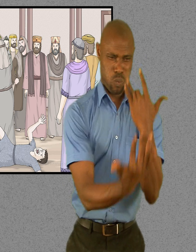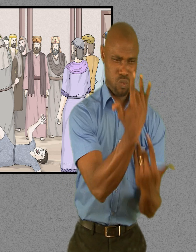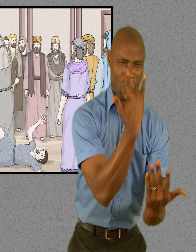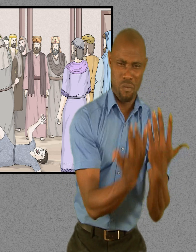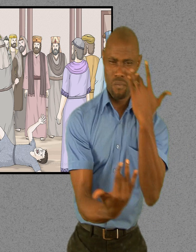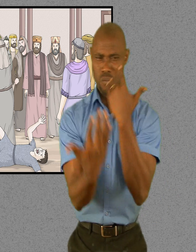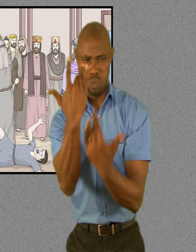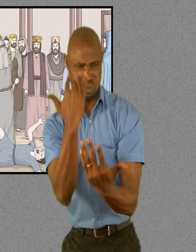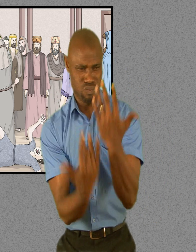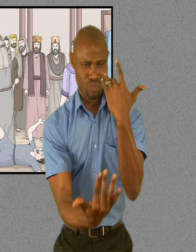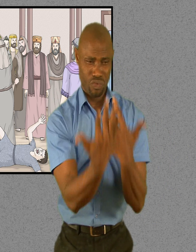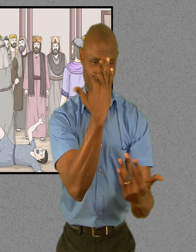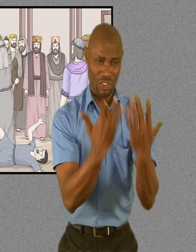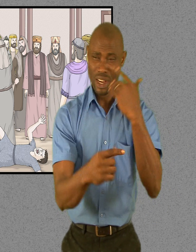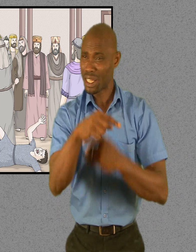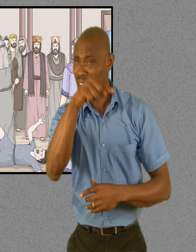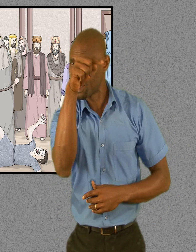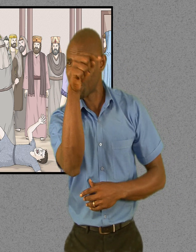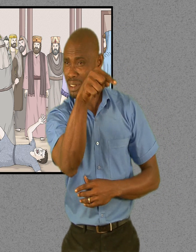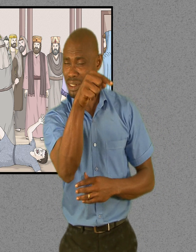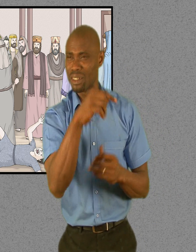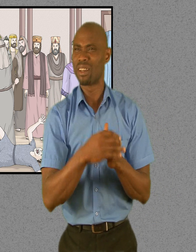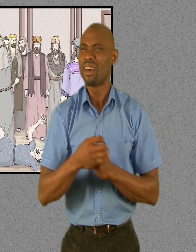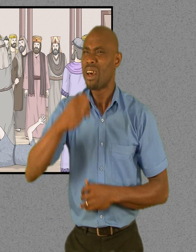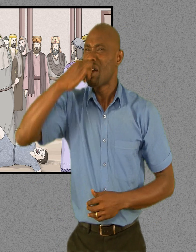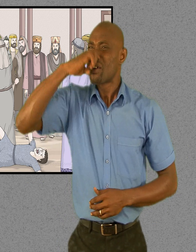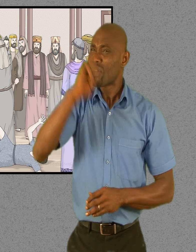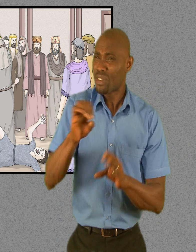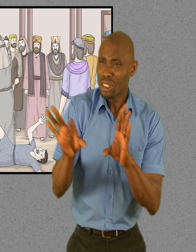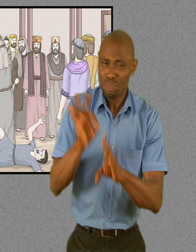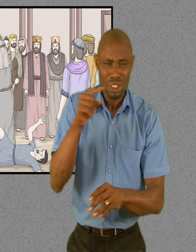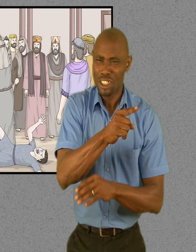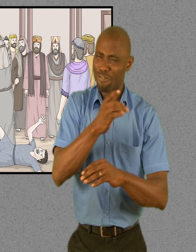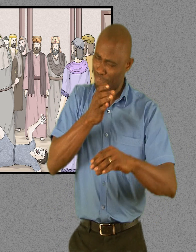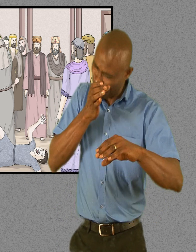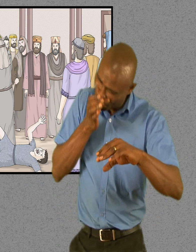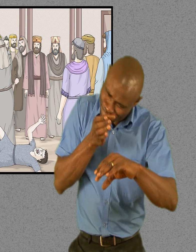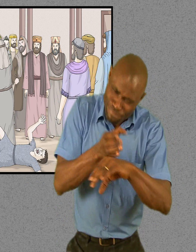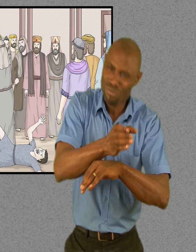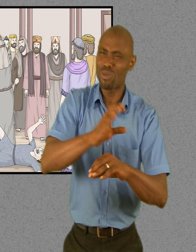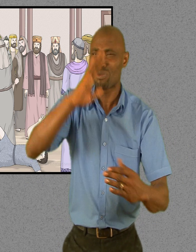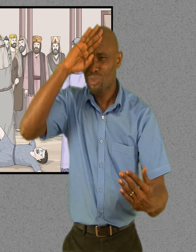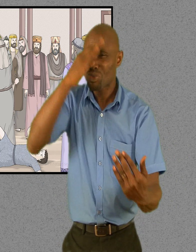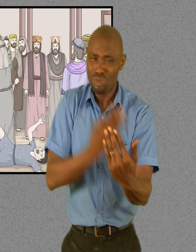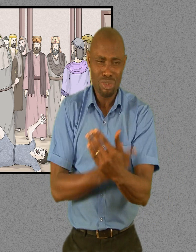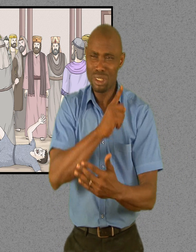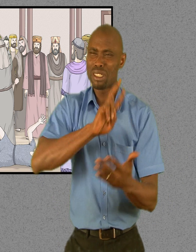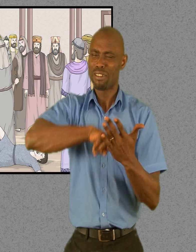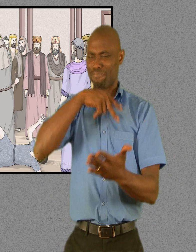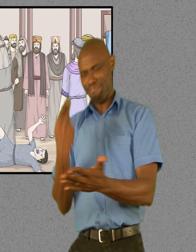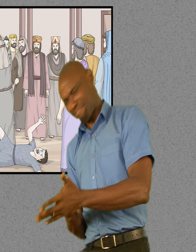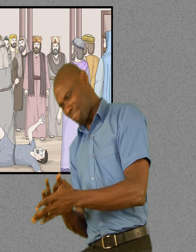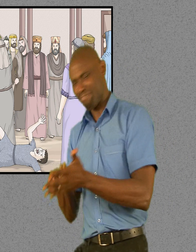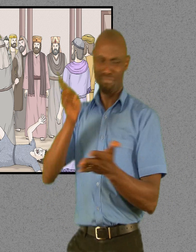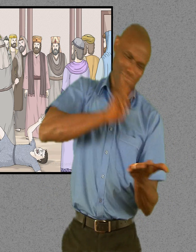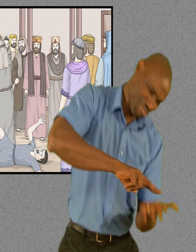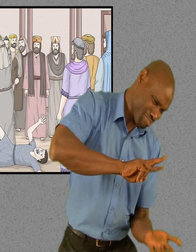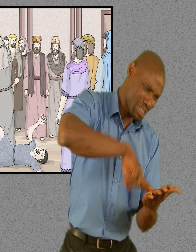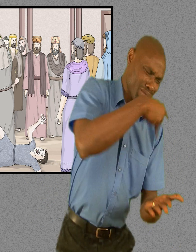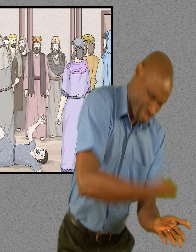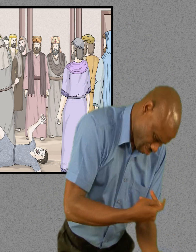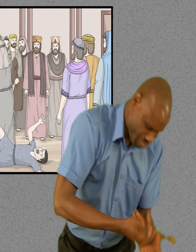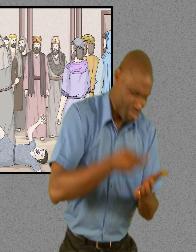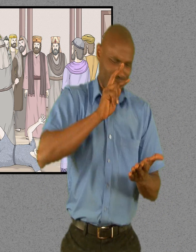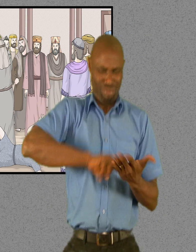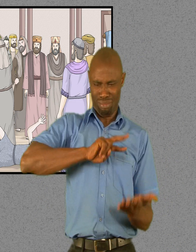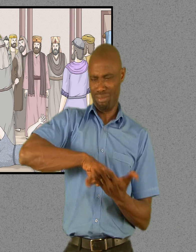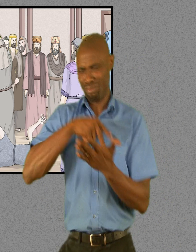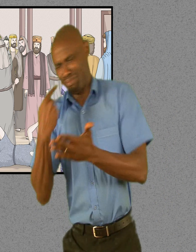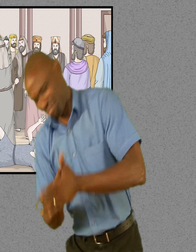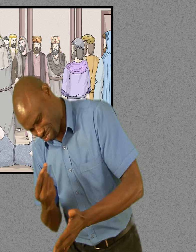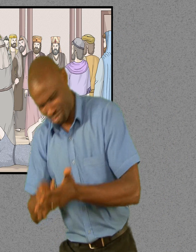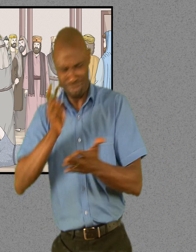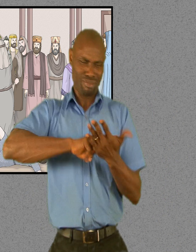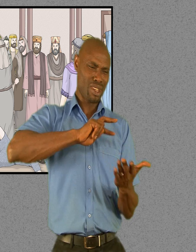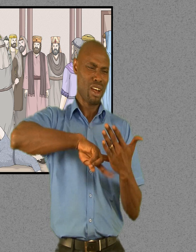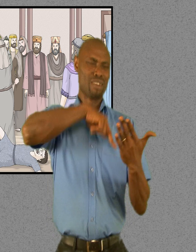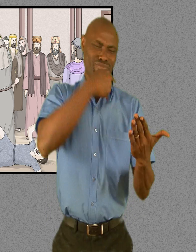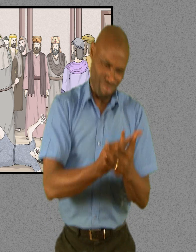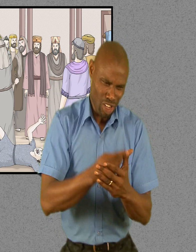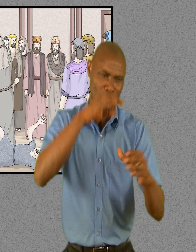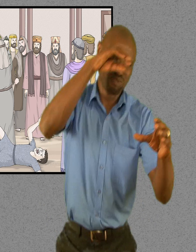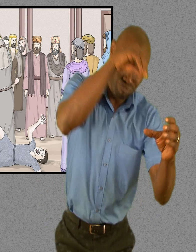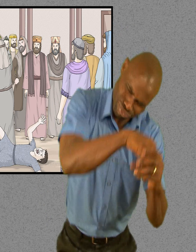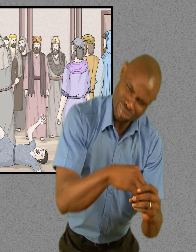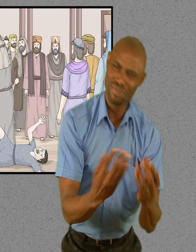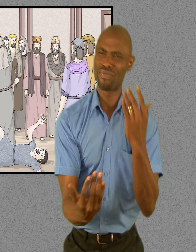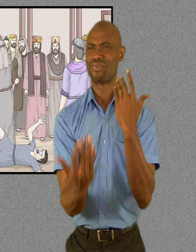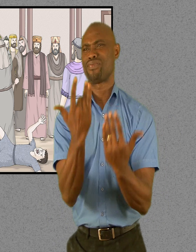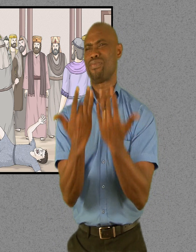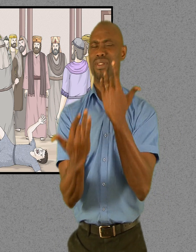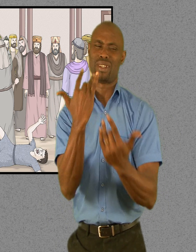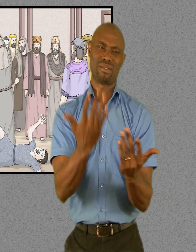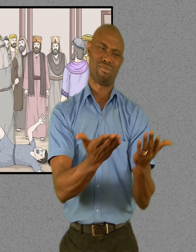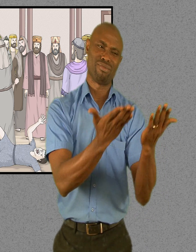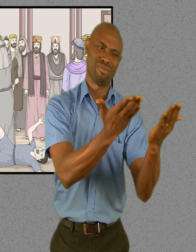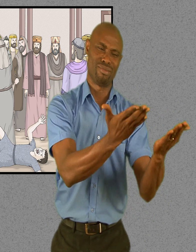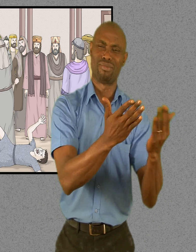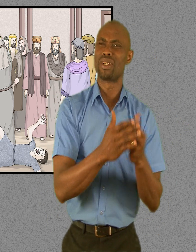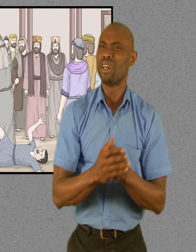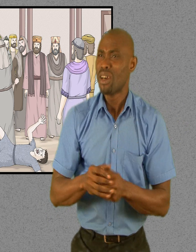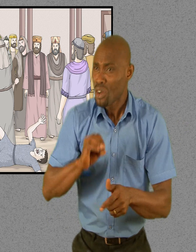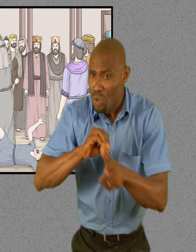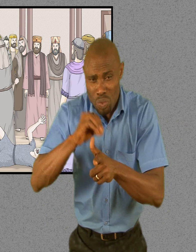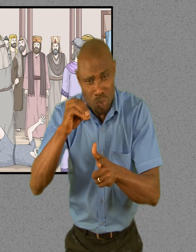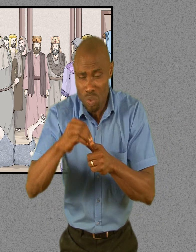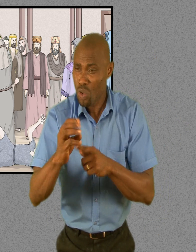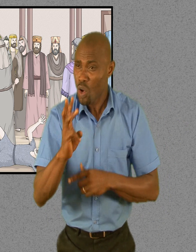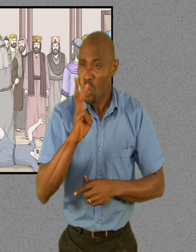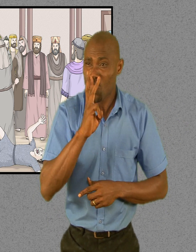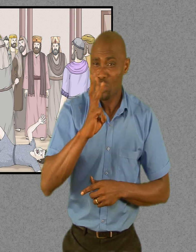“From childhood,” he said.